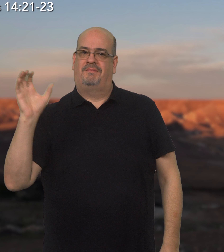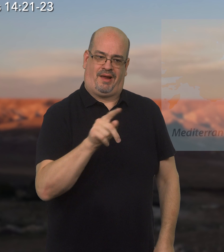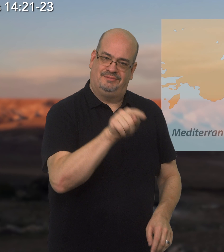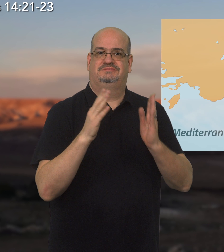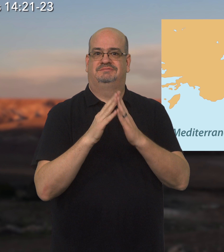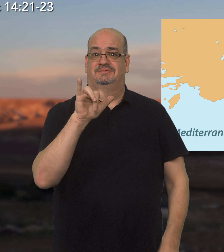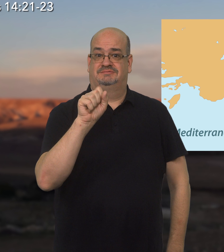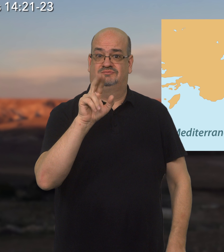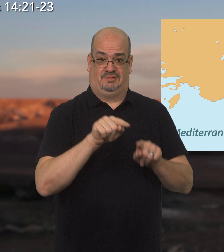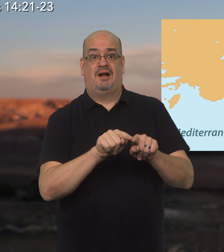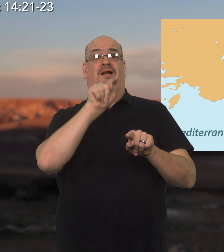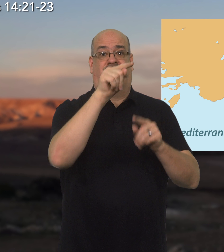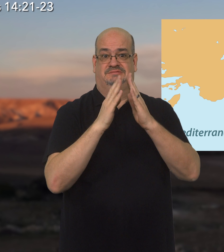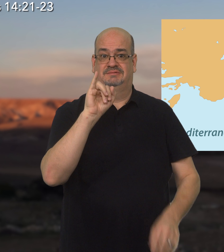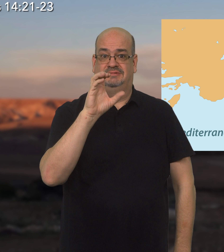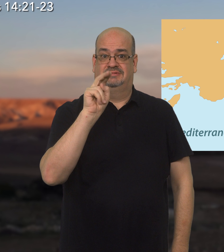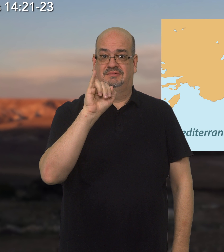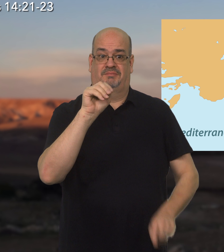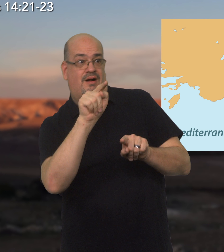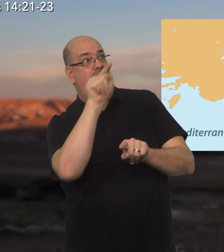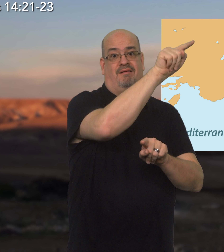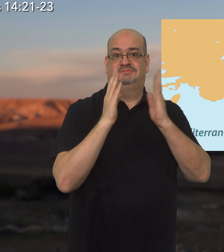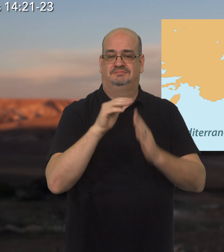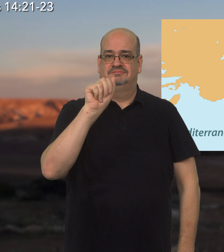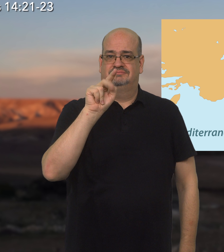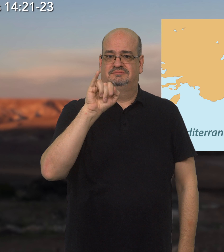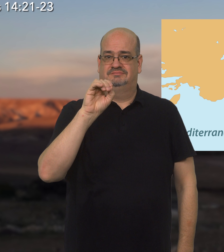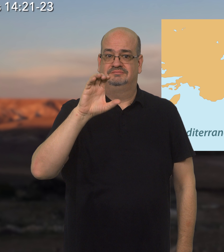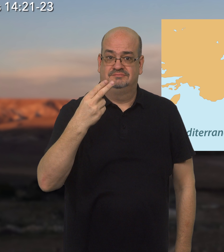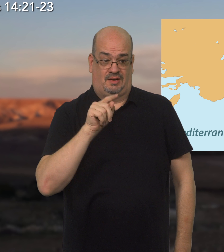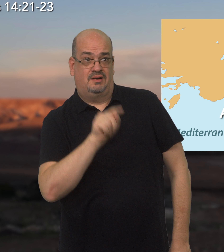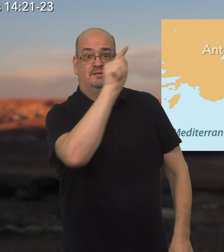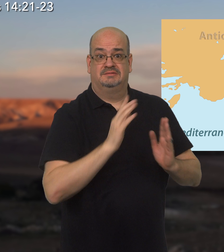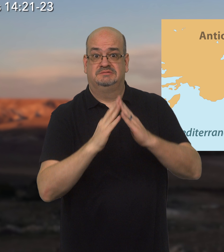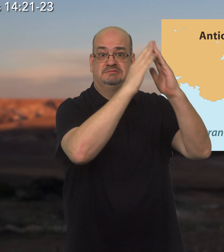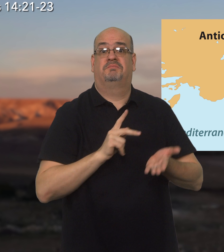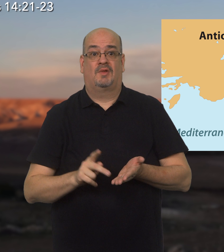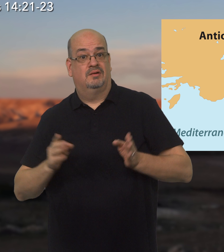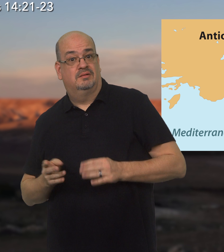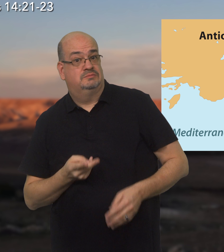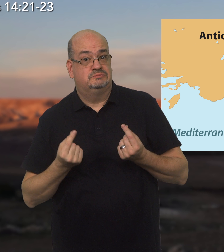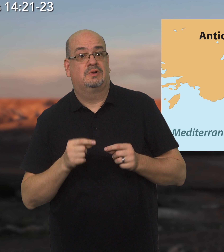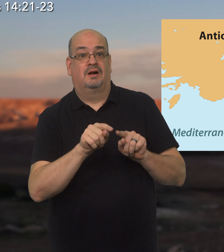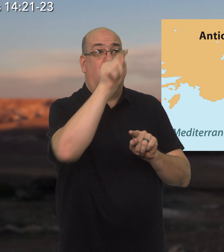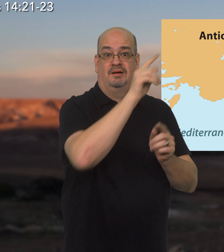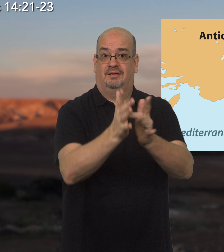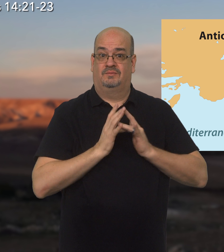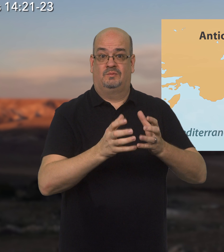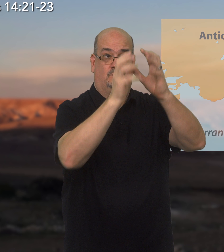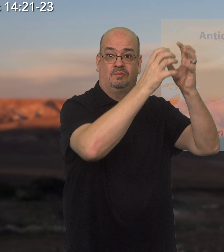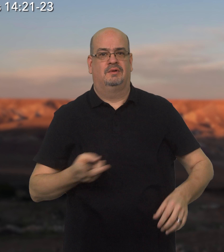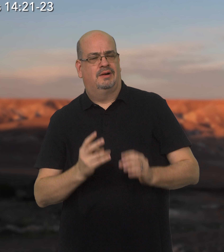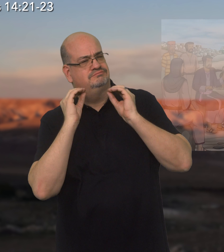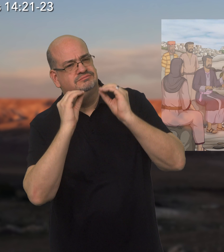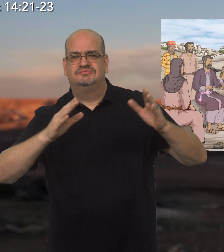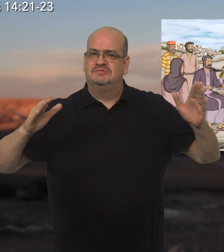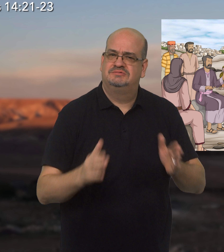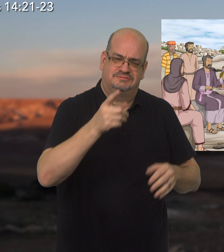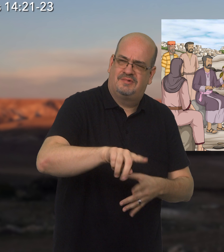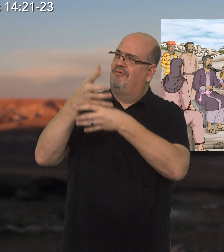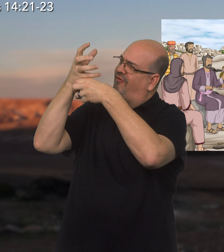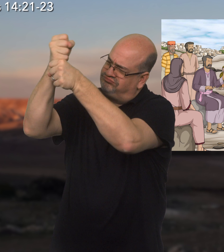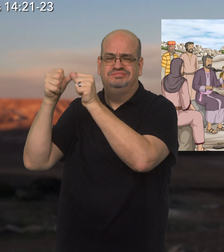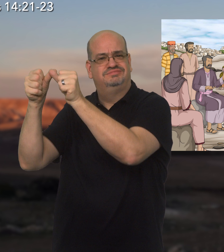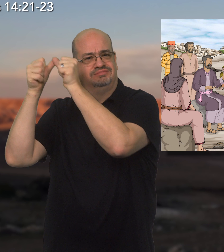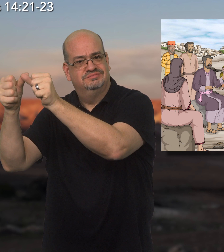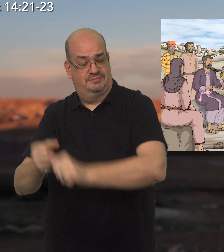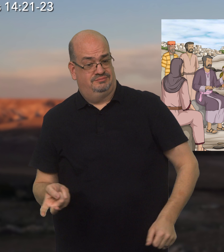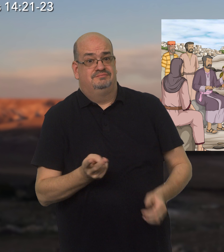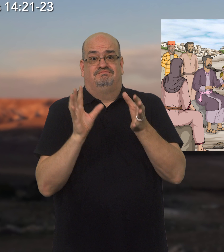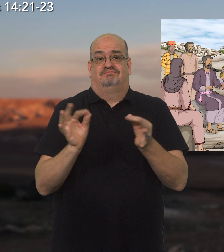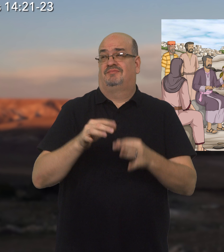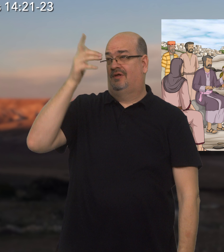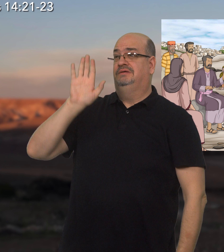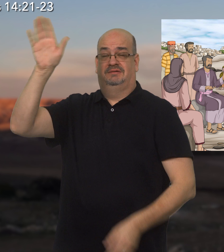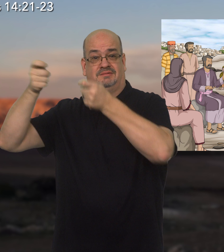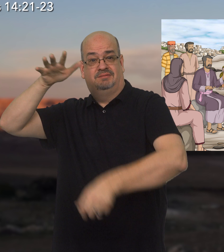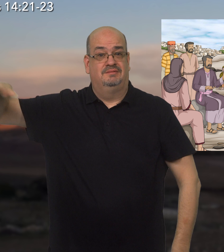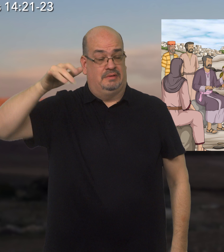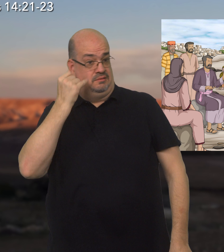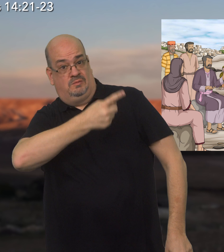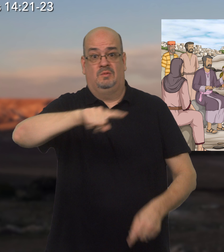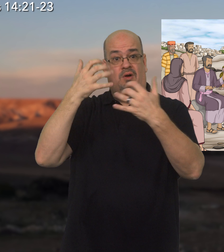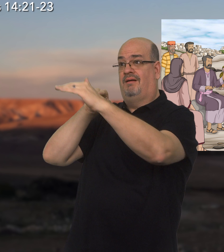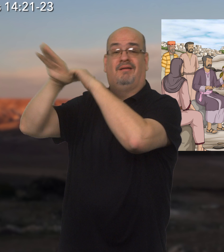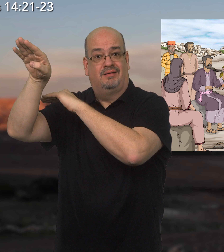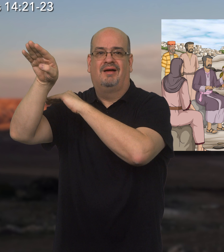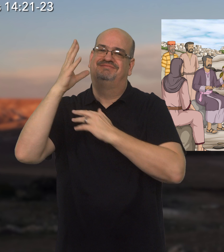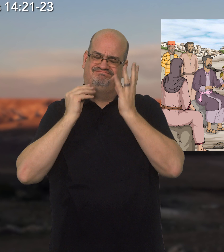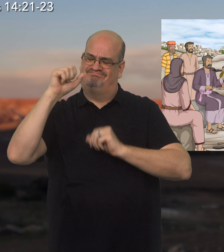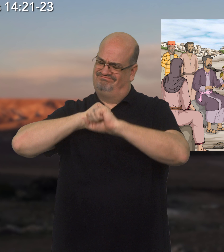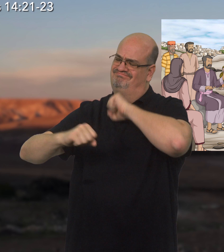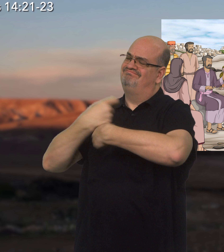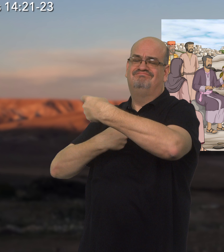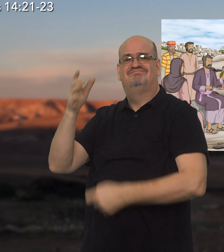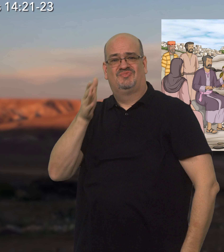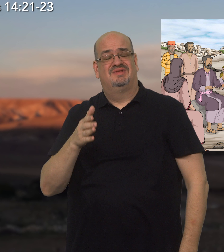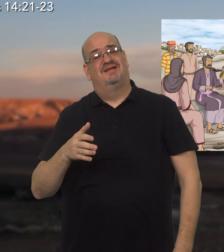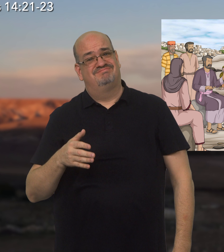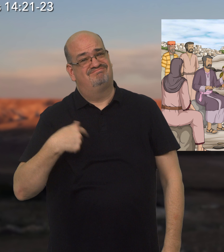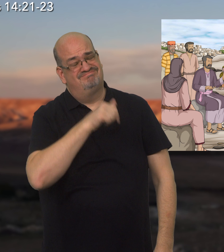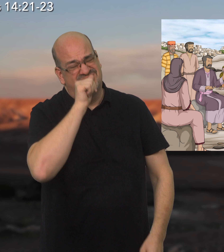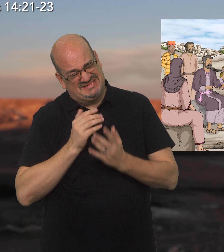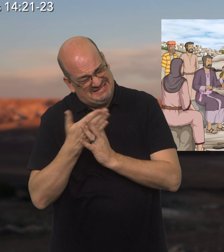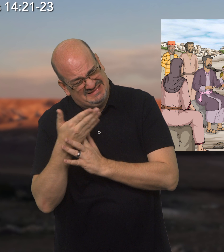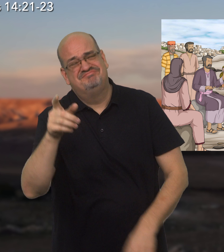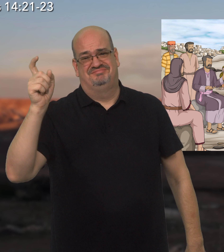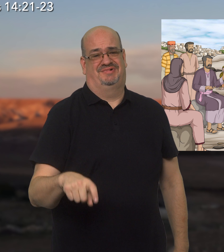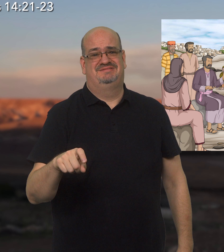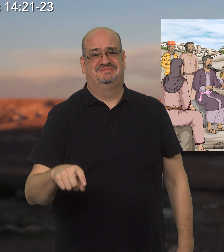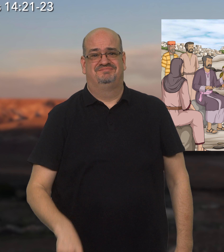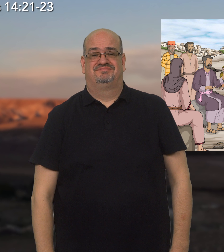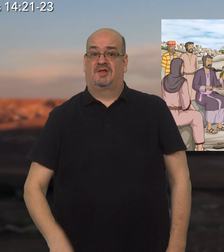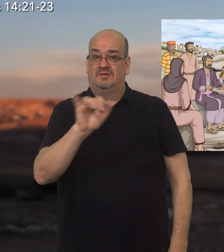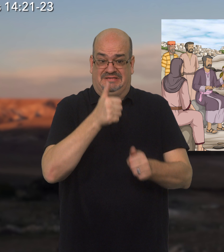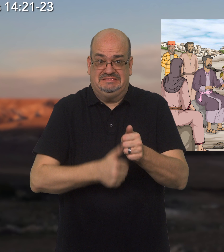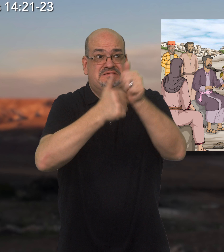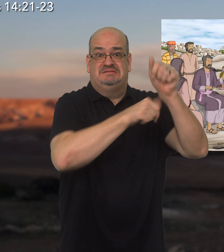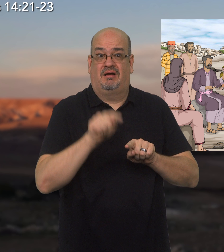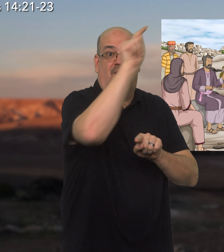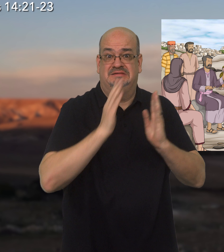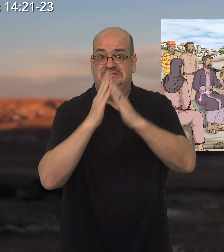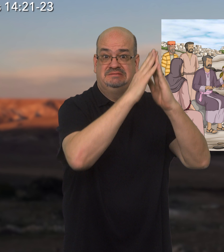Then they returned to Lystra, Iconium, and Antioch, strengthening the souls of the disciples and encouraging them to continue in the faith.